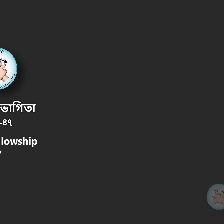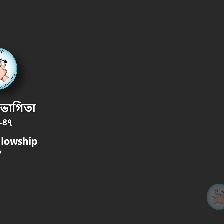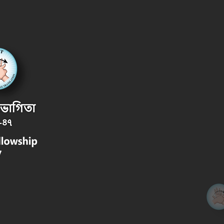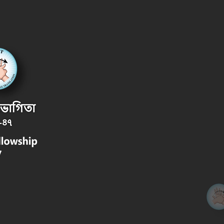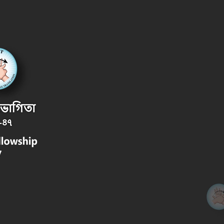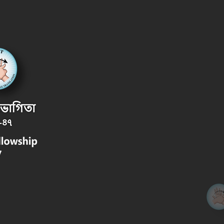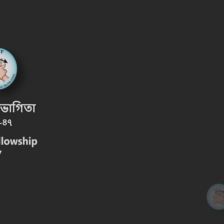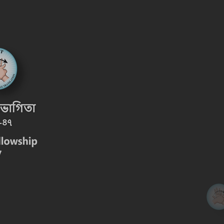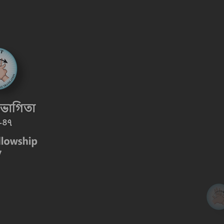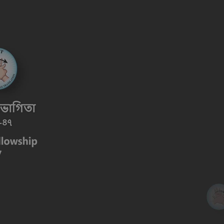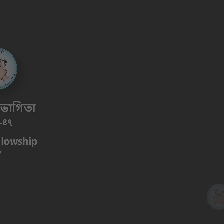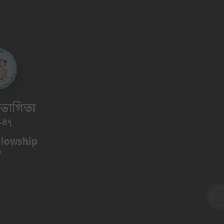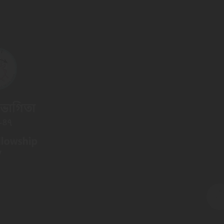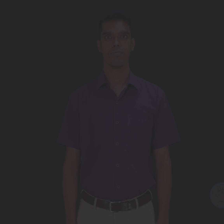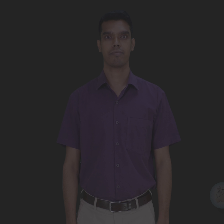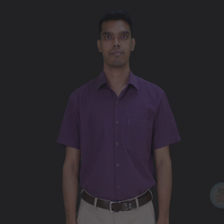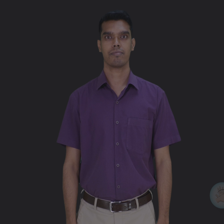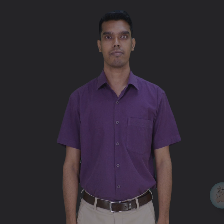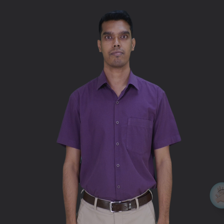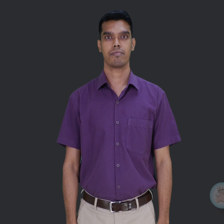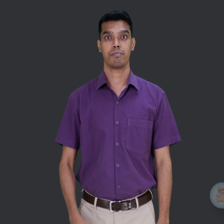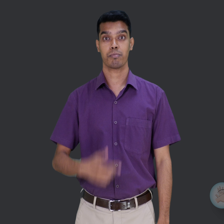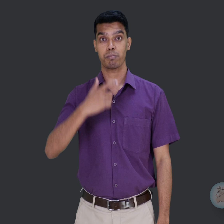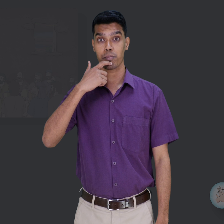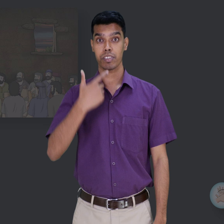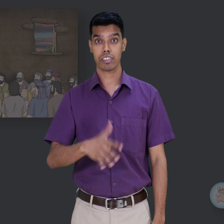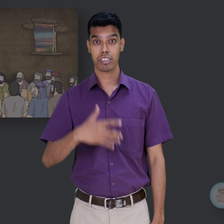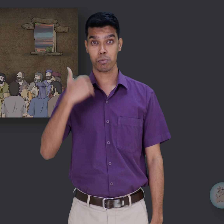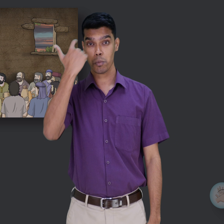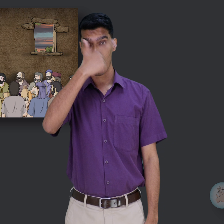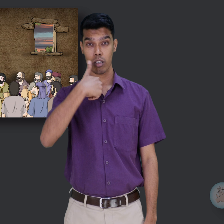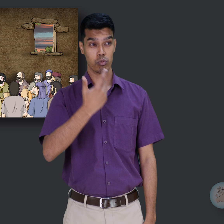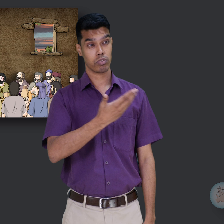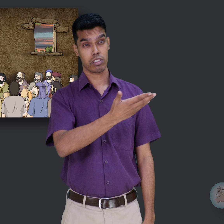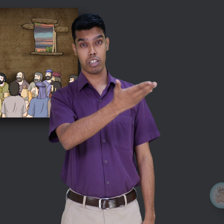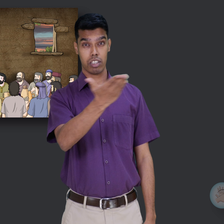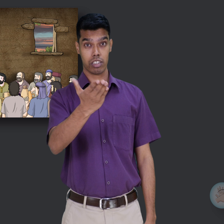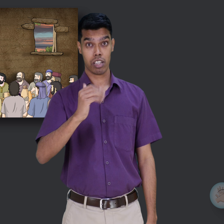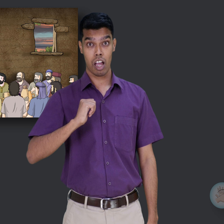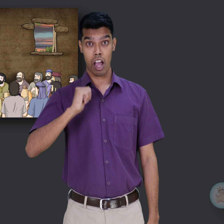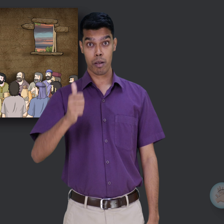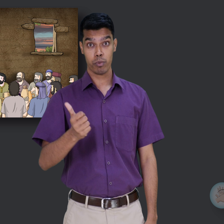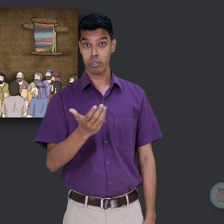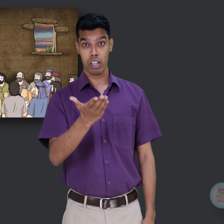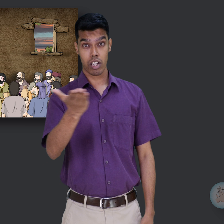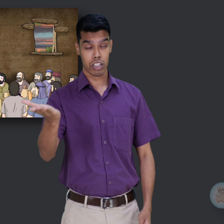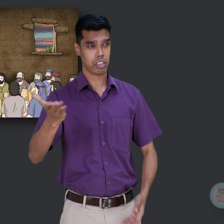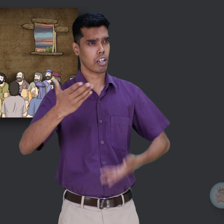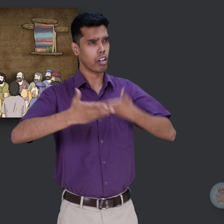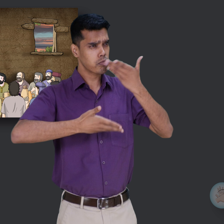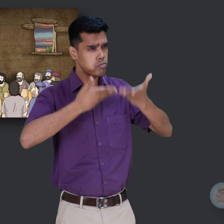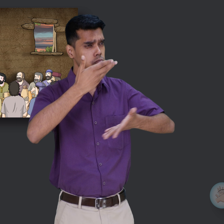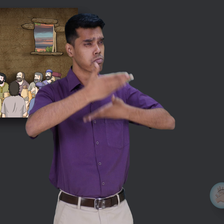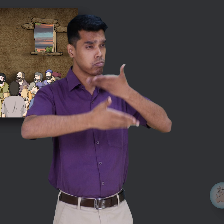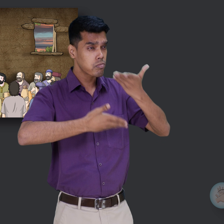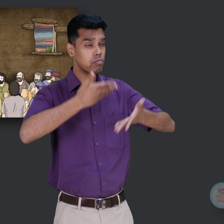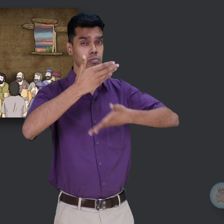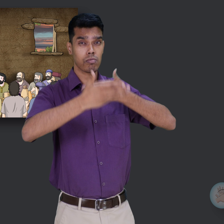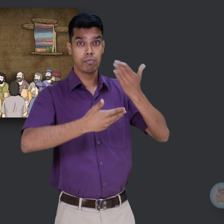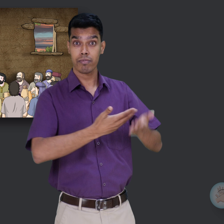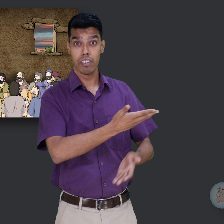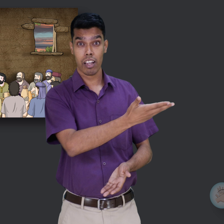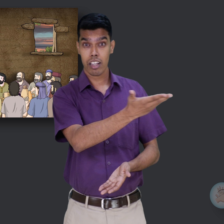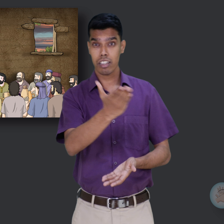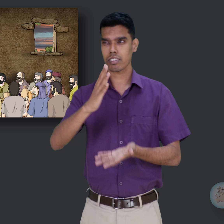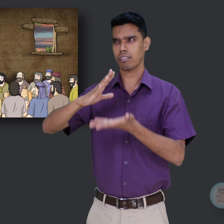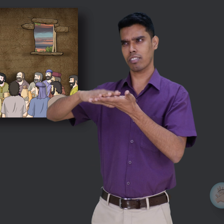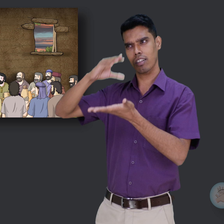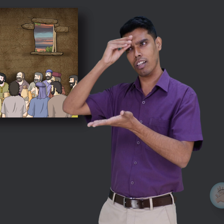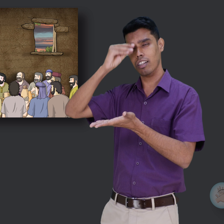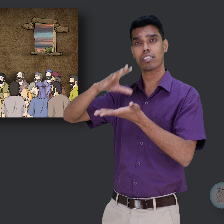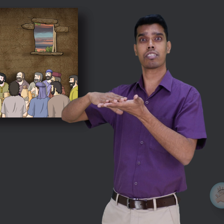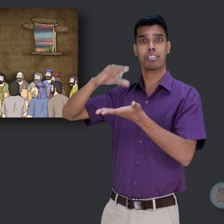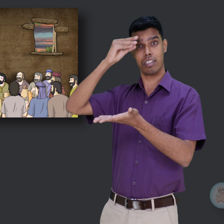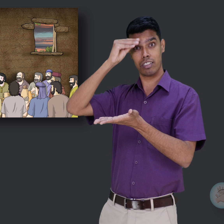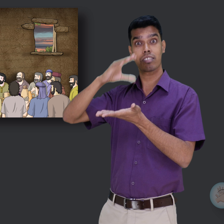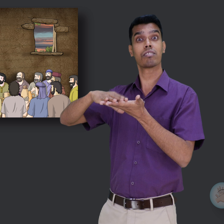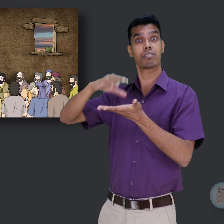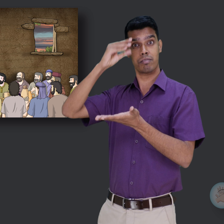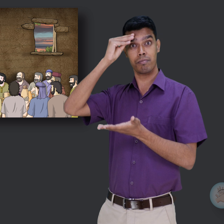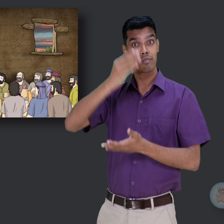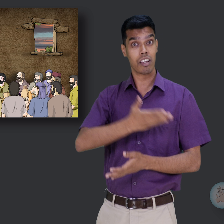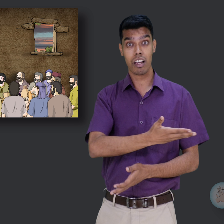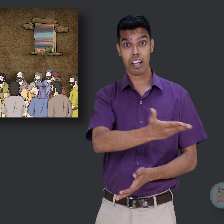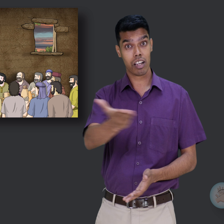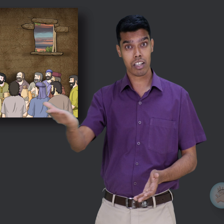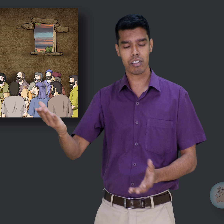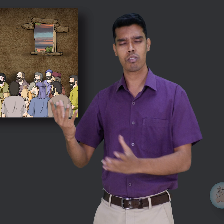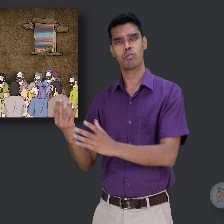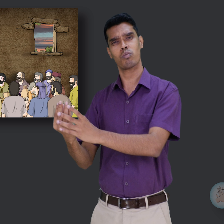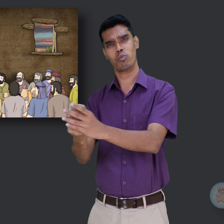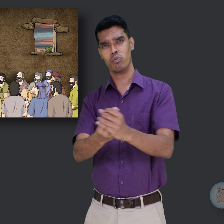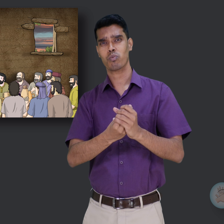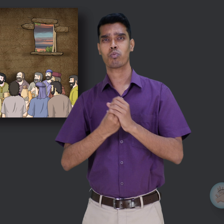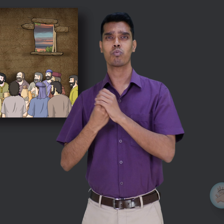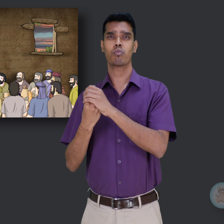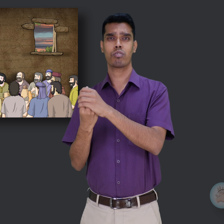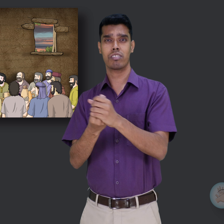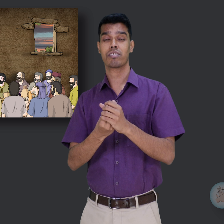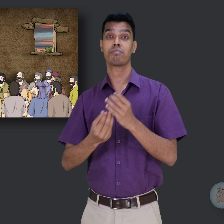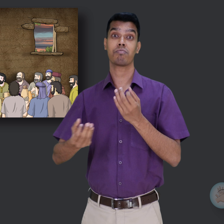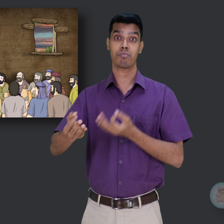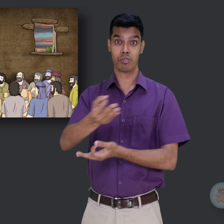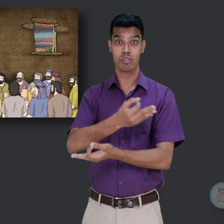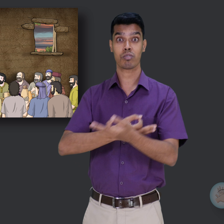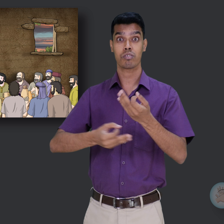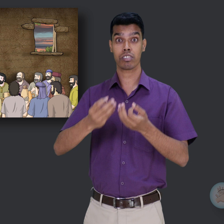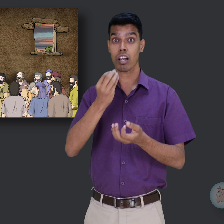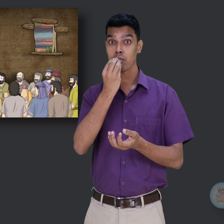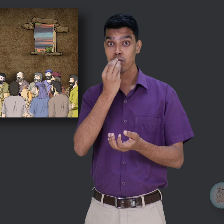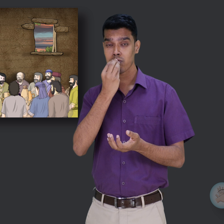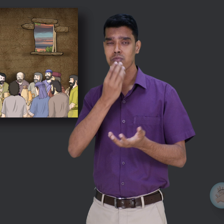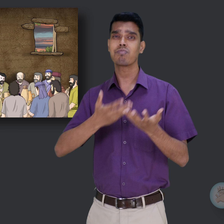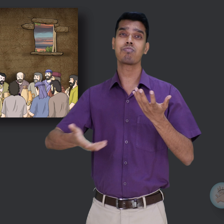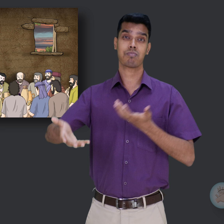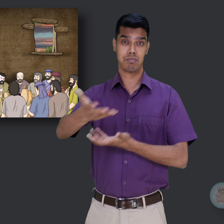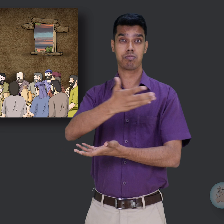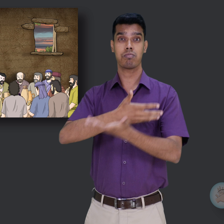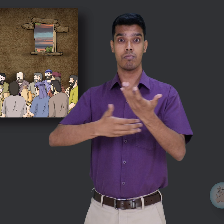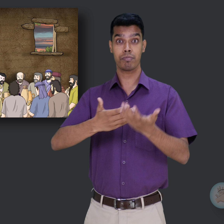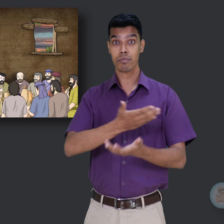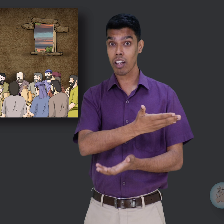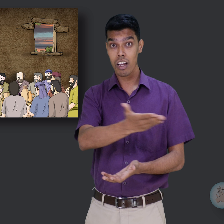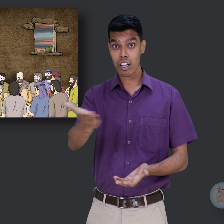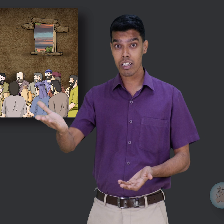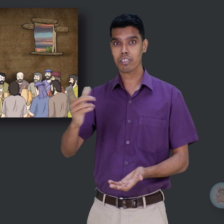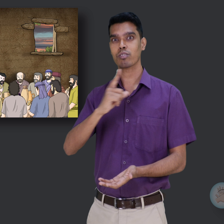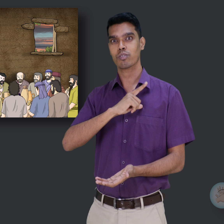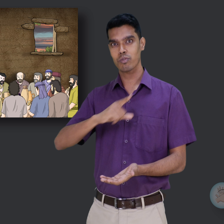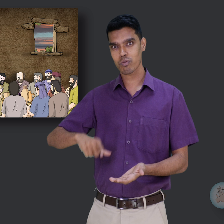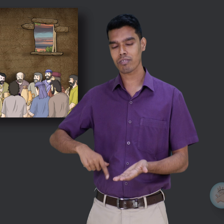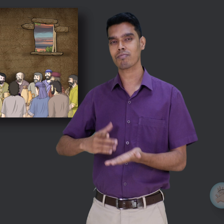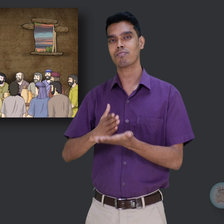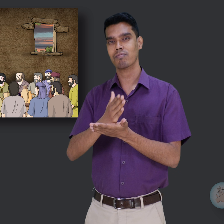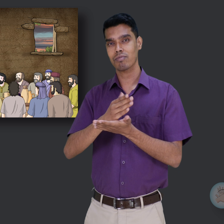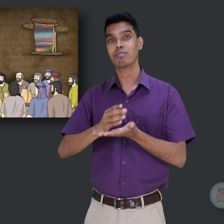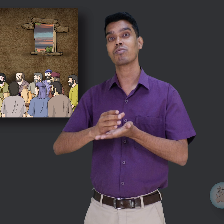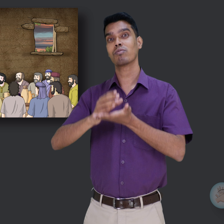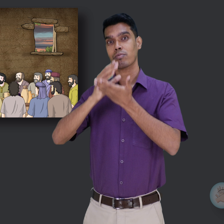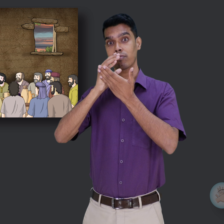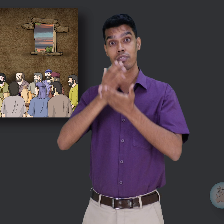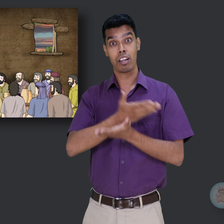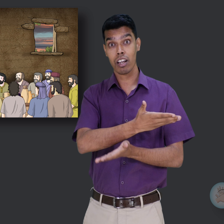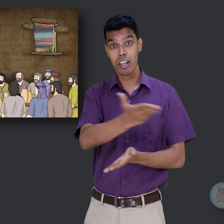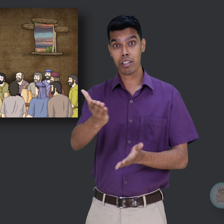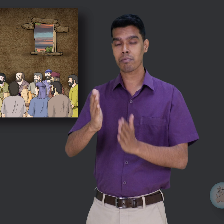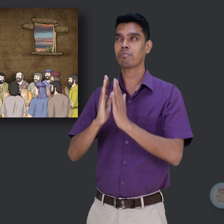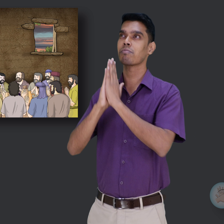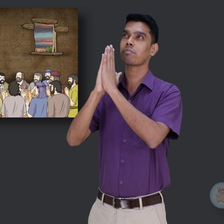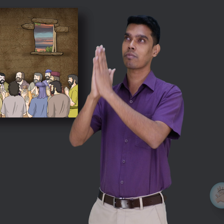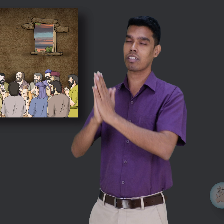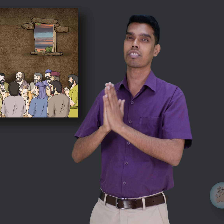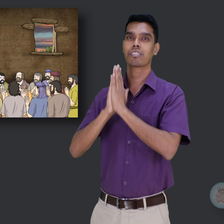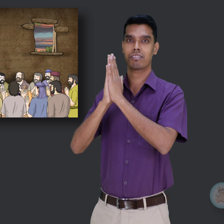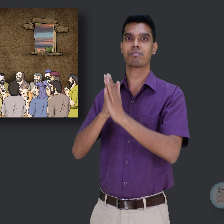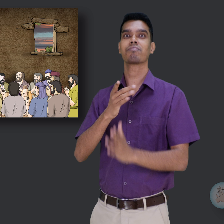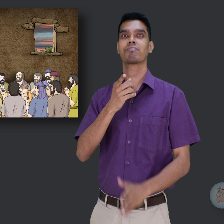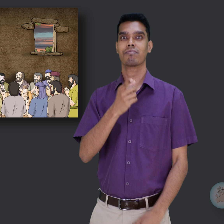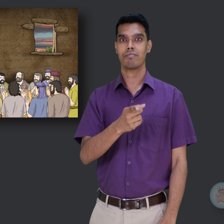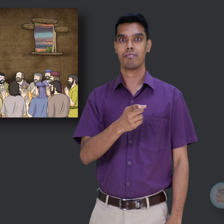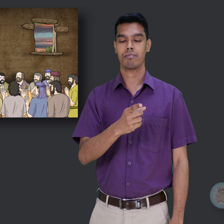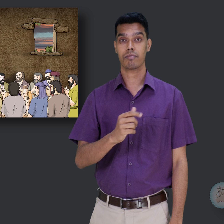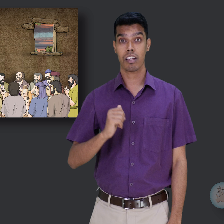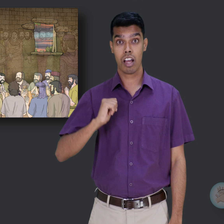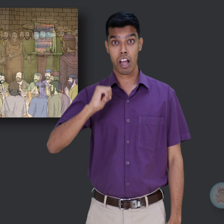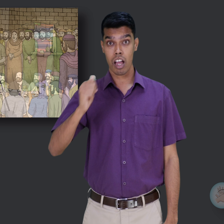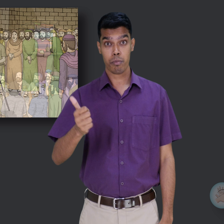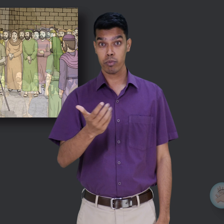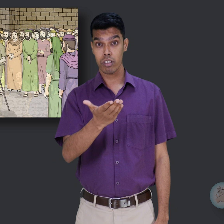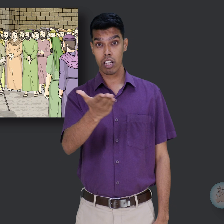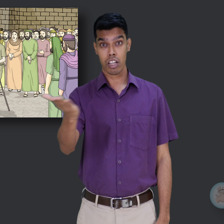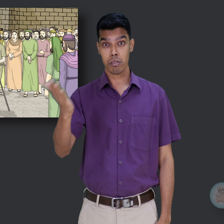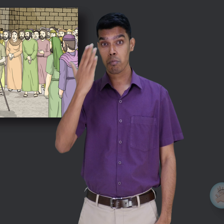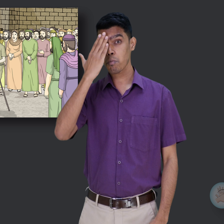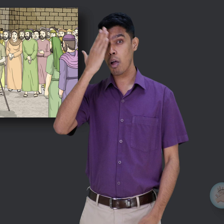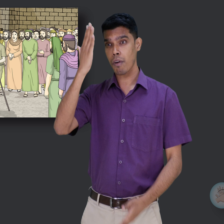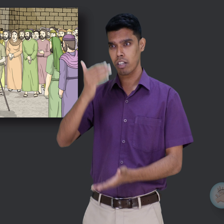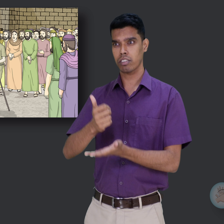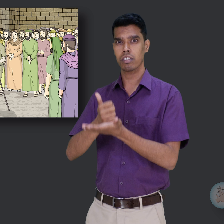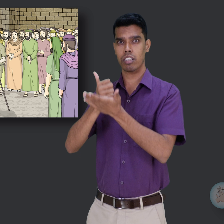They devoted themselves to the apostles’ teaching and to the fellowship, to the breaking of bread and to prayer.